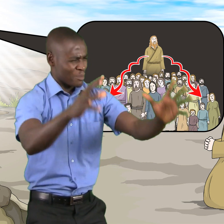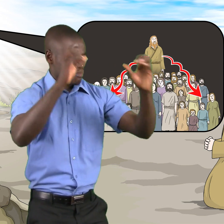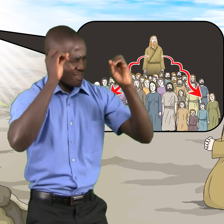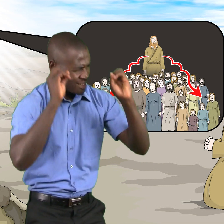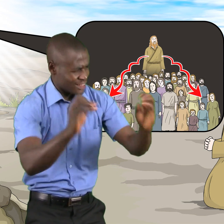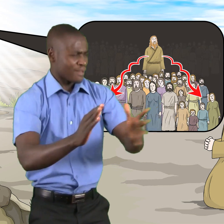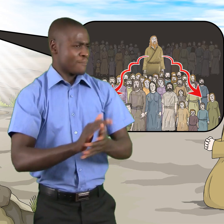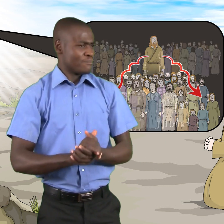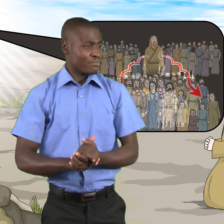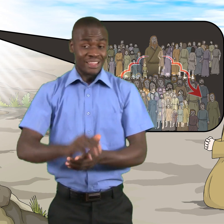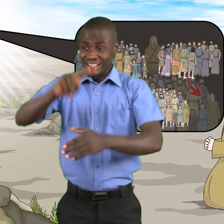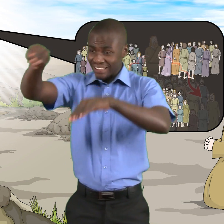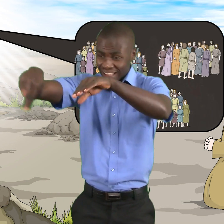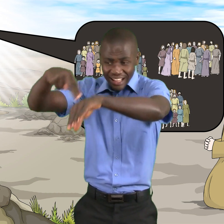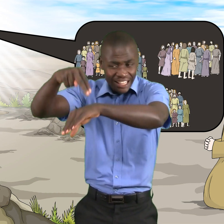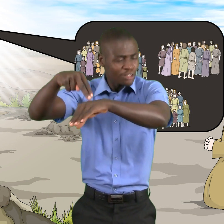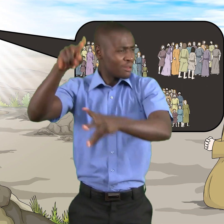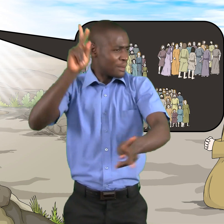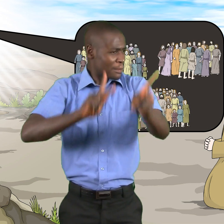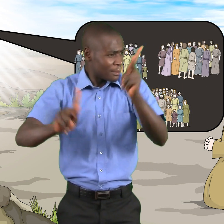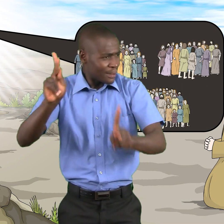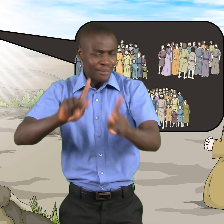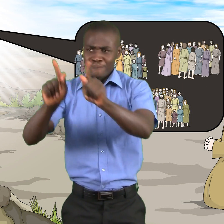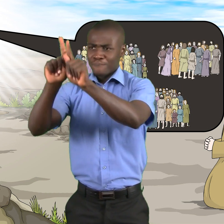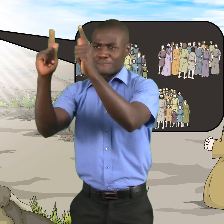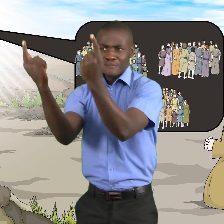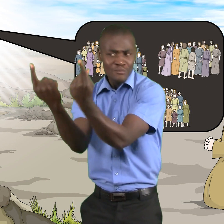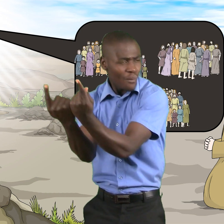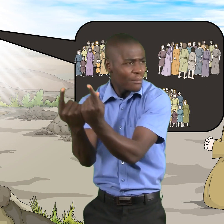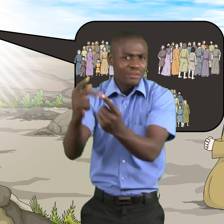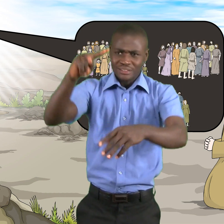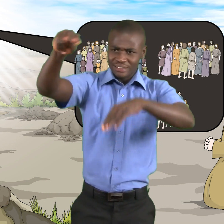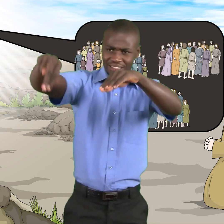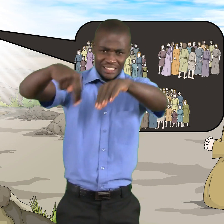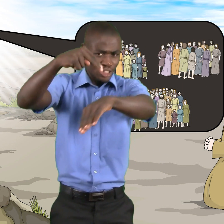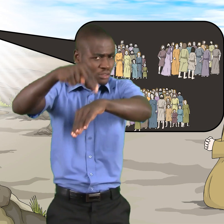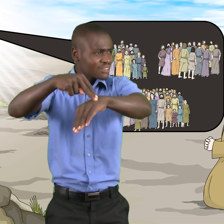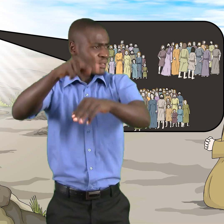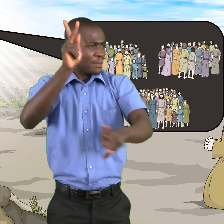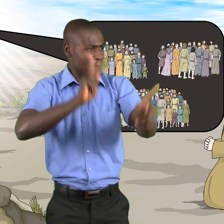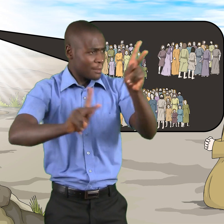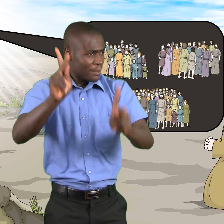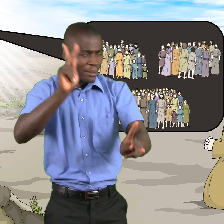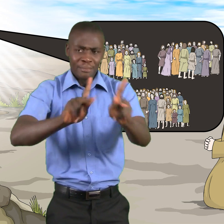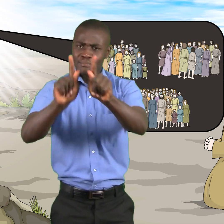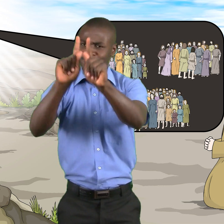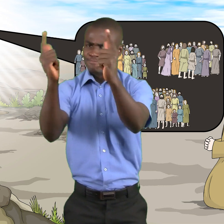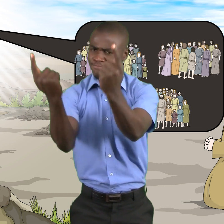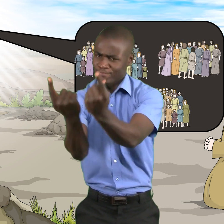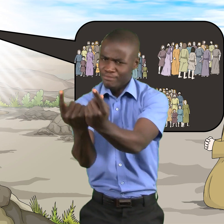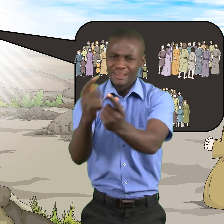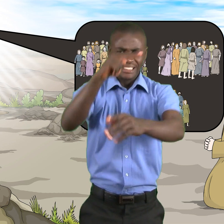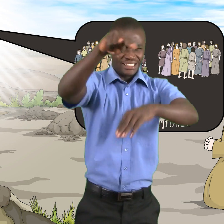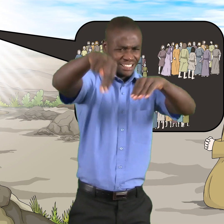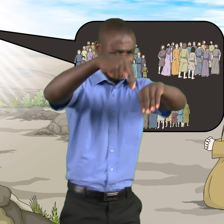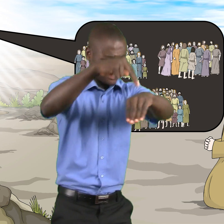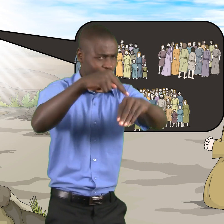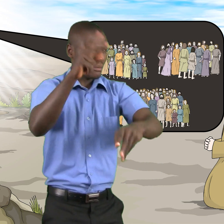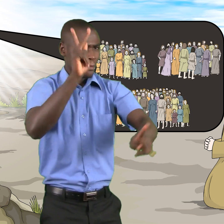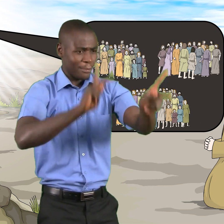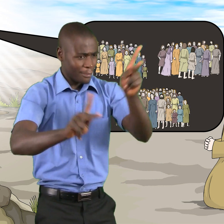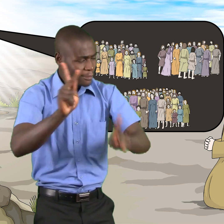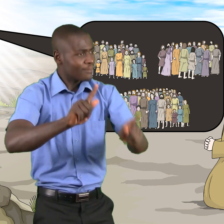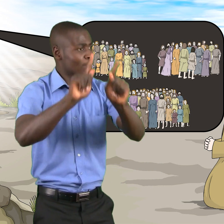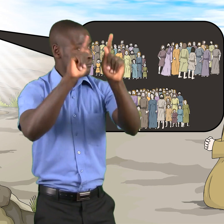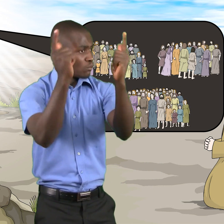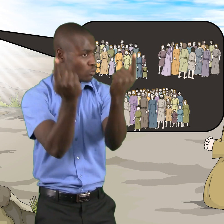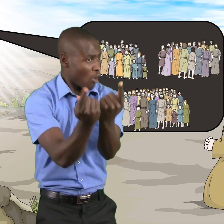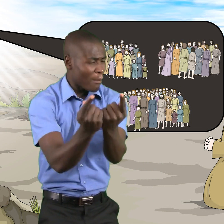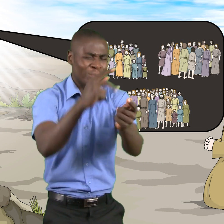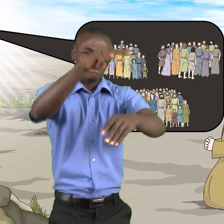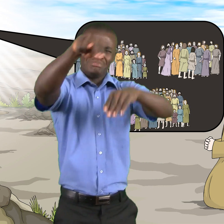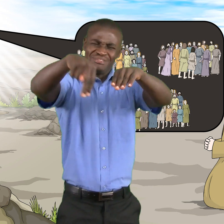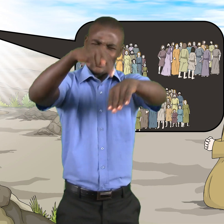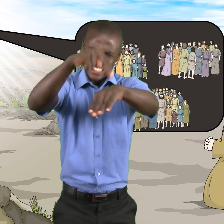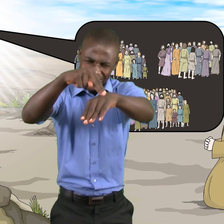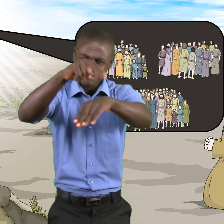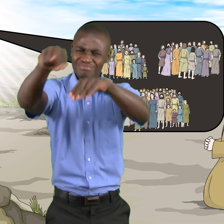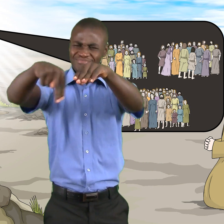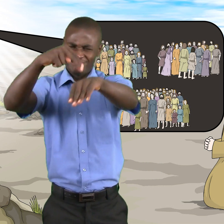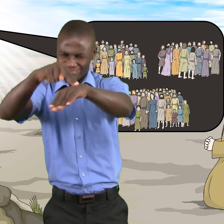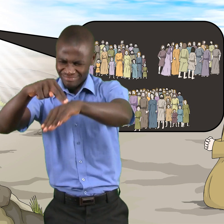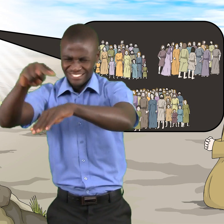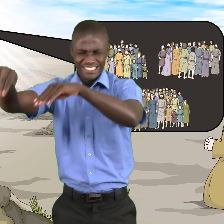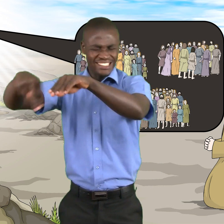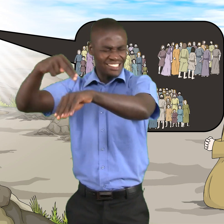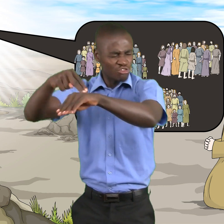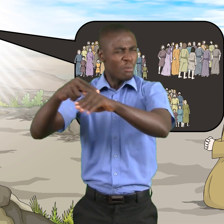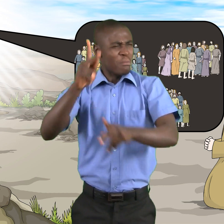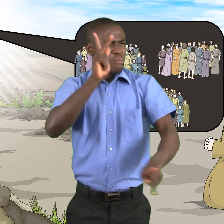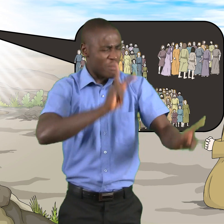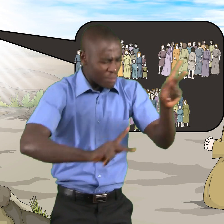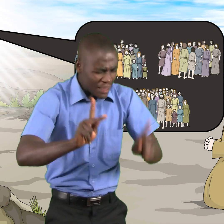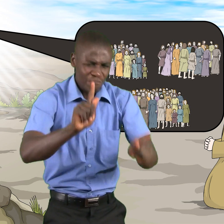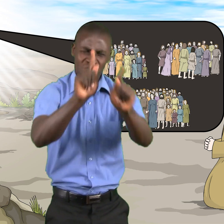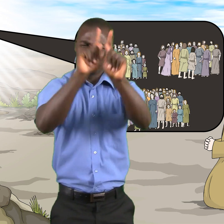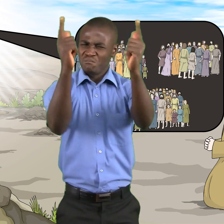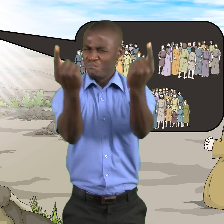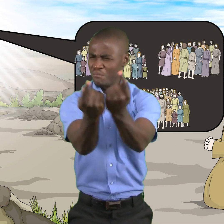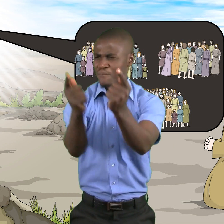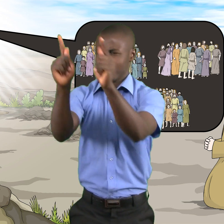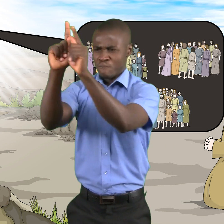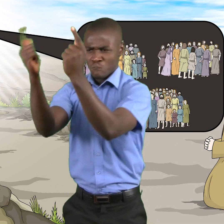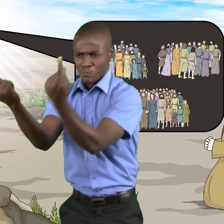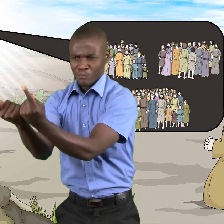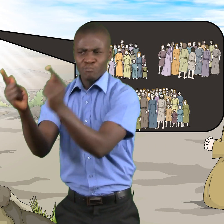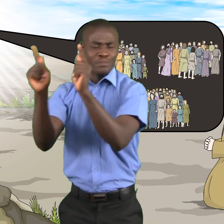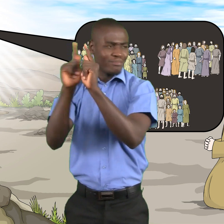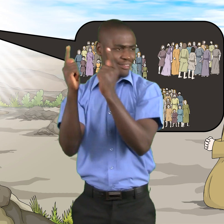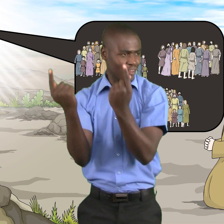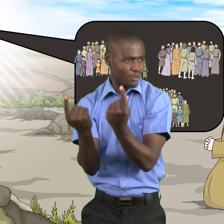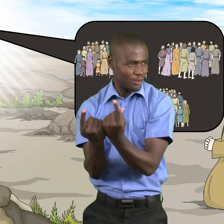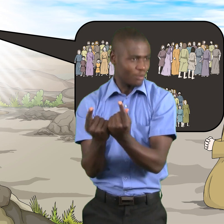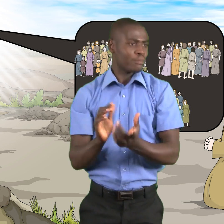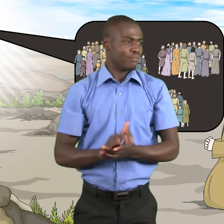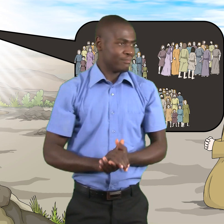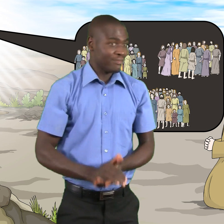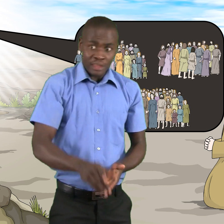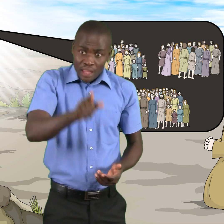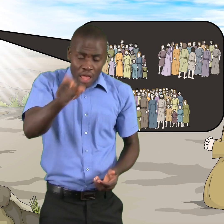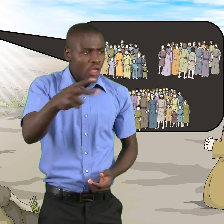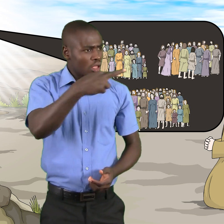I will make nations of you, and kings will descend from you.